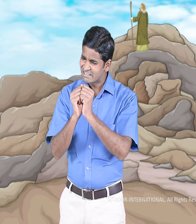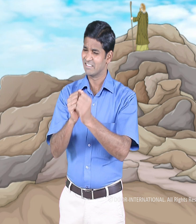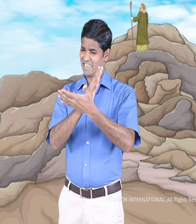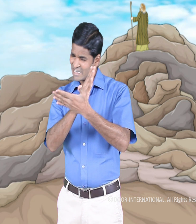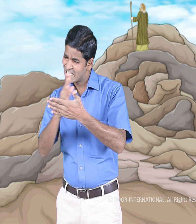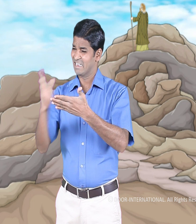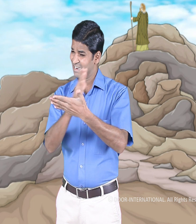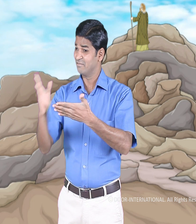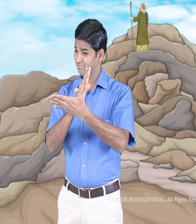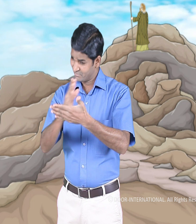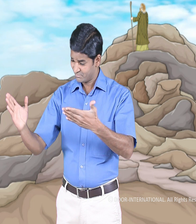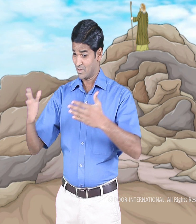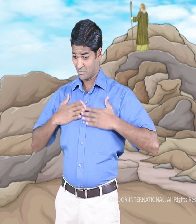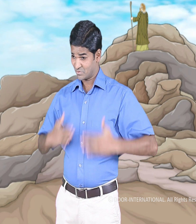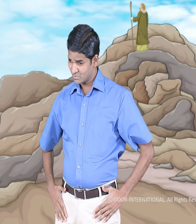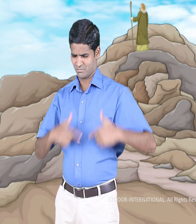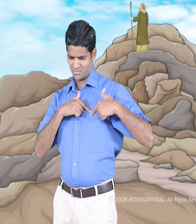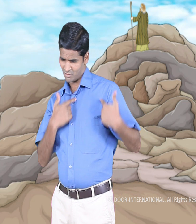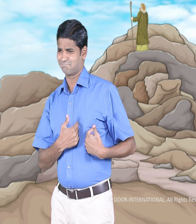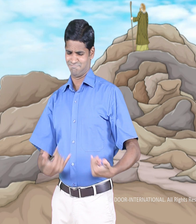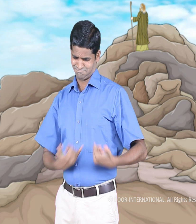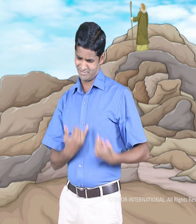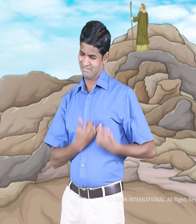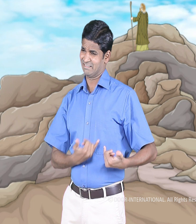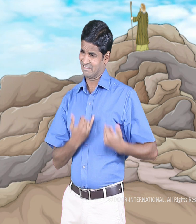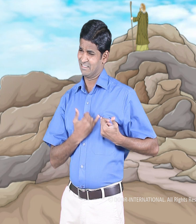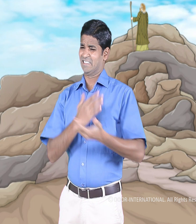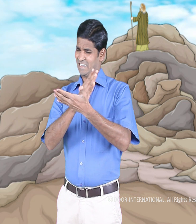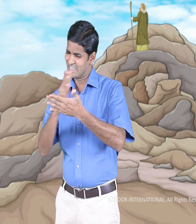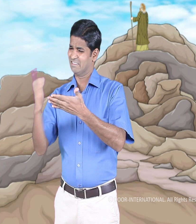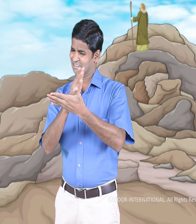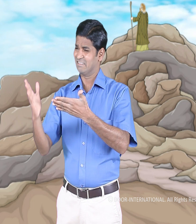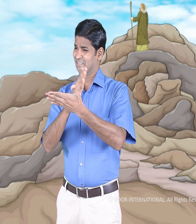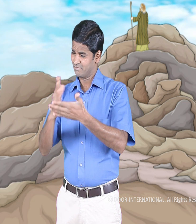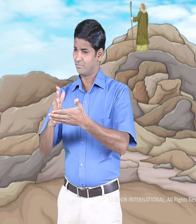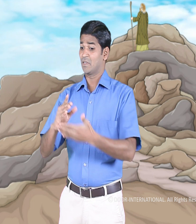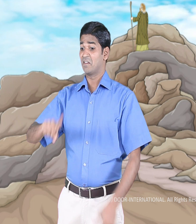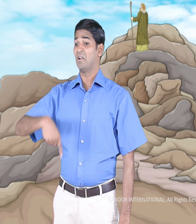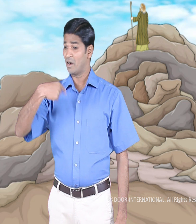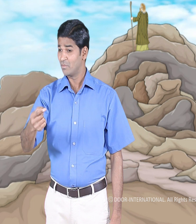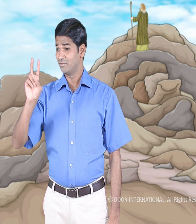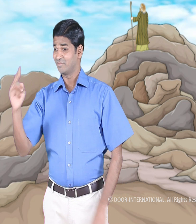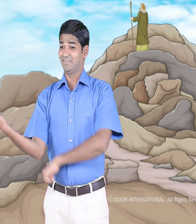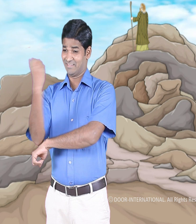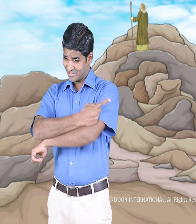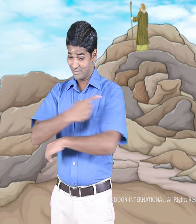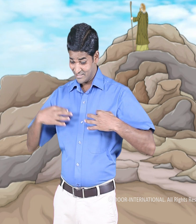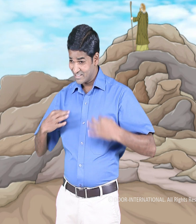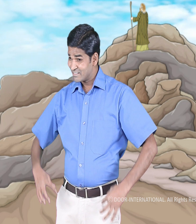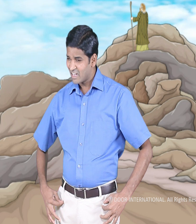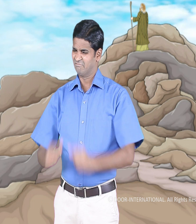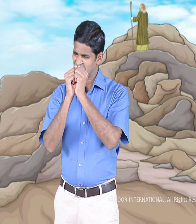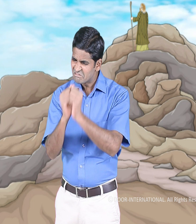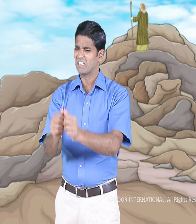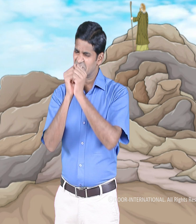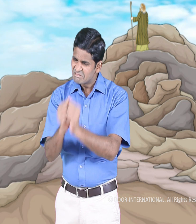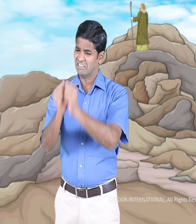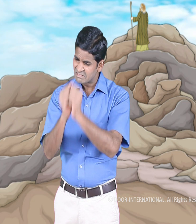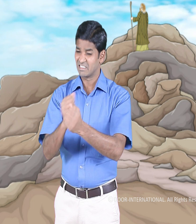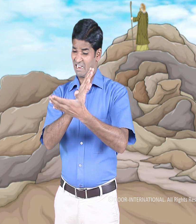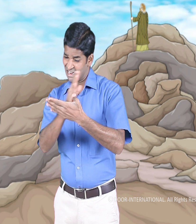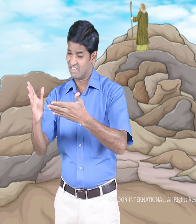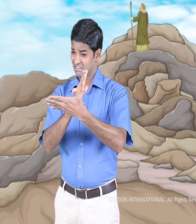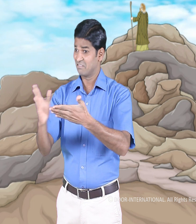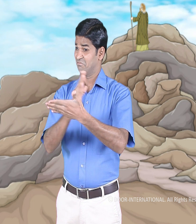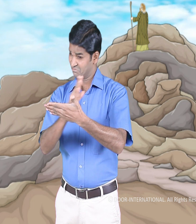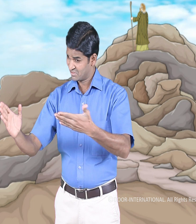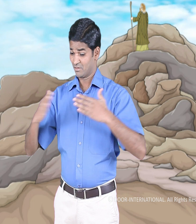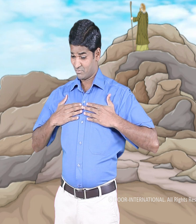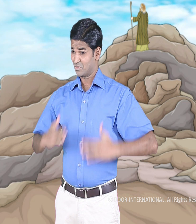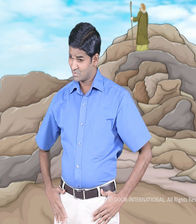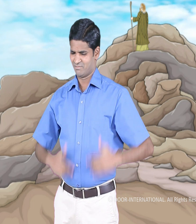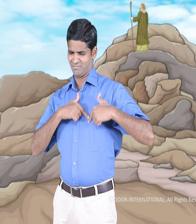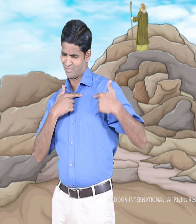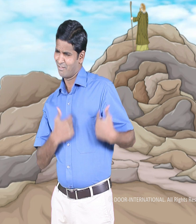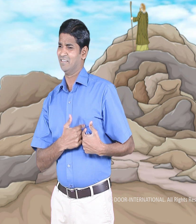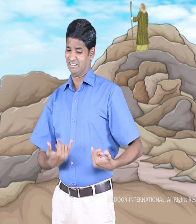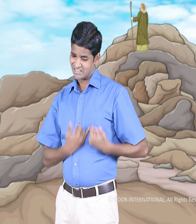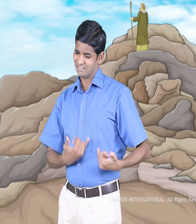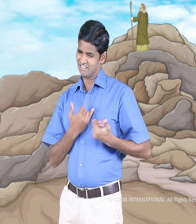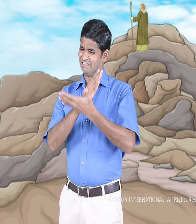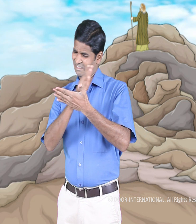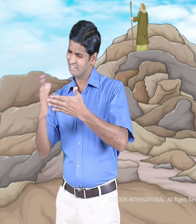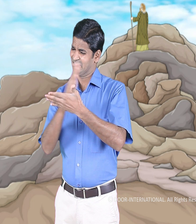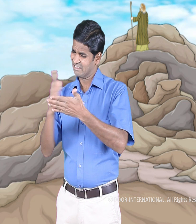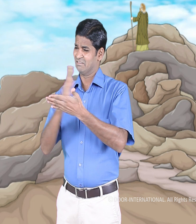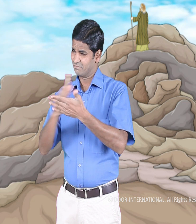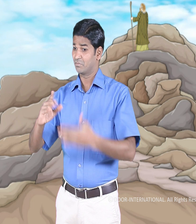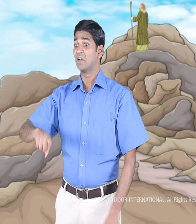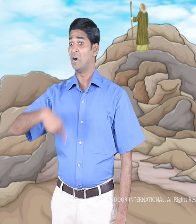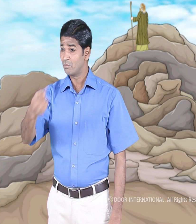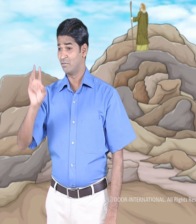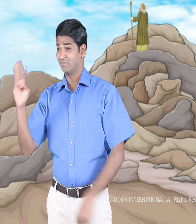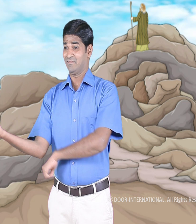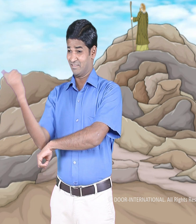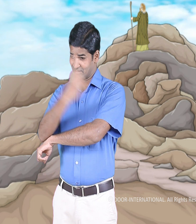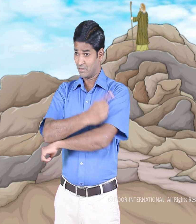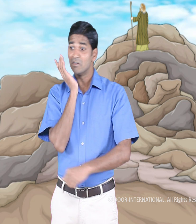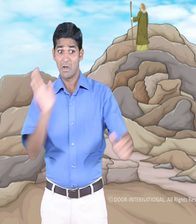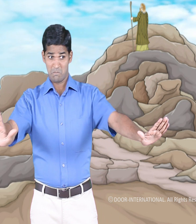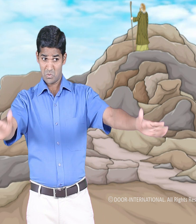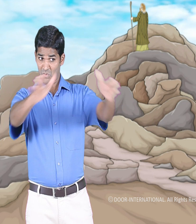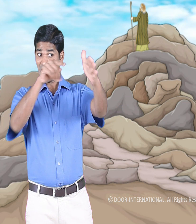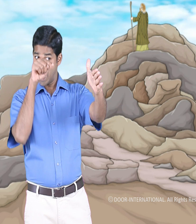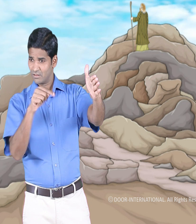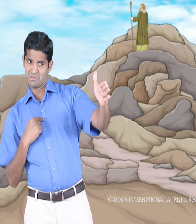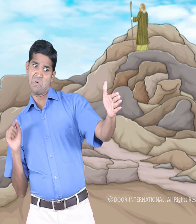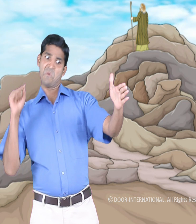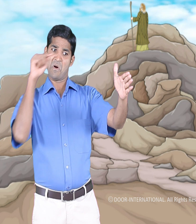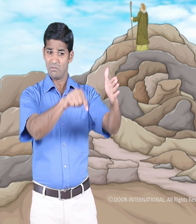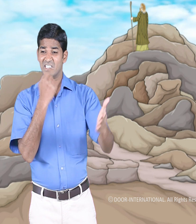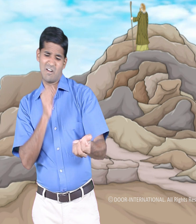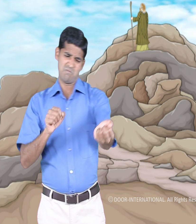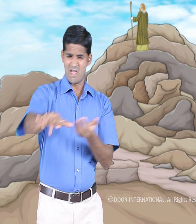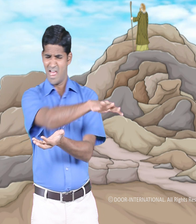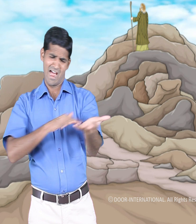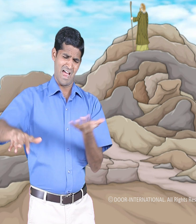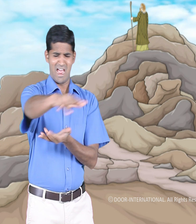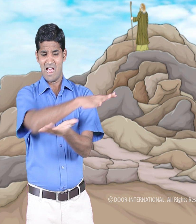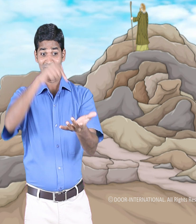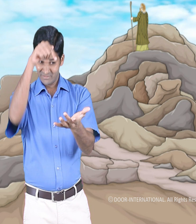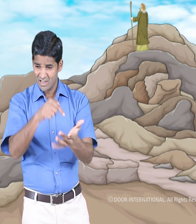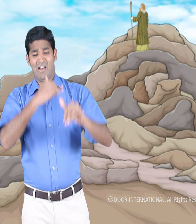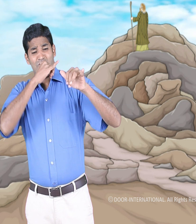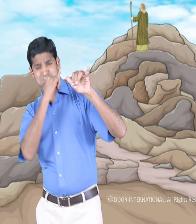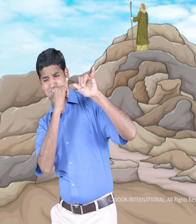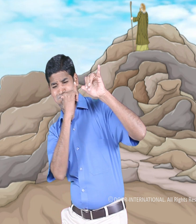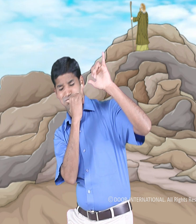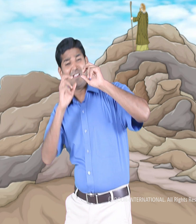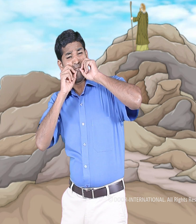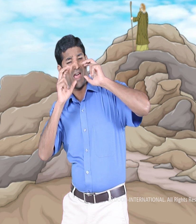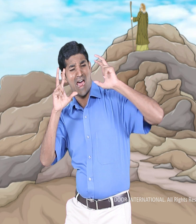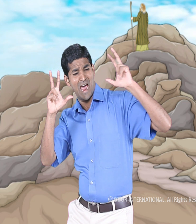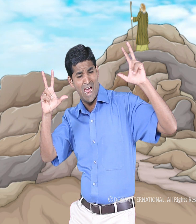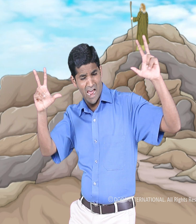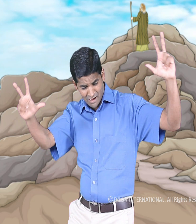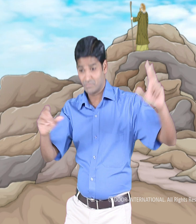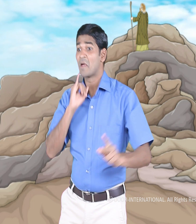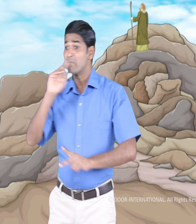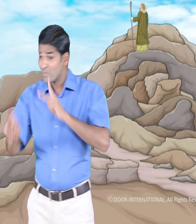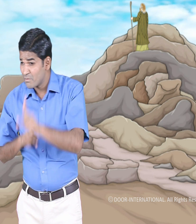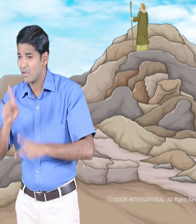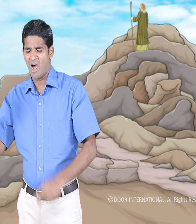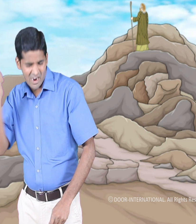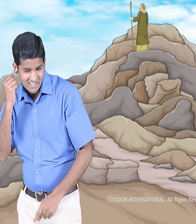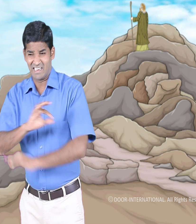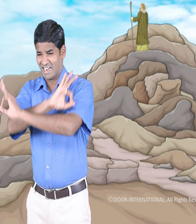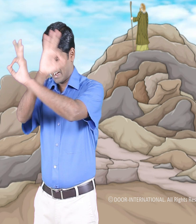They must wash their clothes and be prepared by the third day, for on the third day the LORD will come down on Mount Sinai in the sight of all the people.